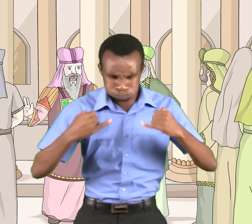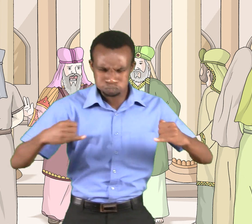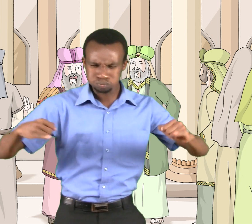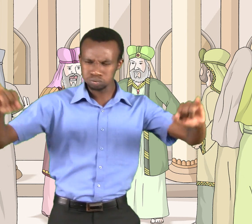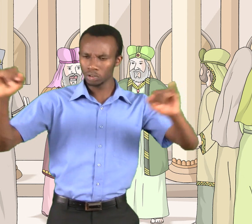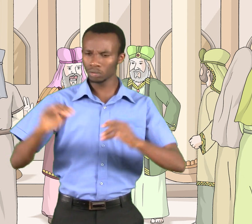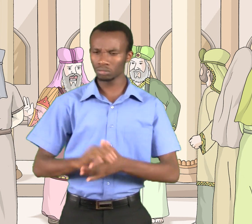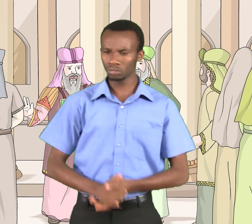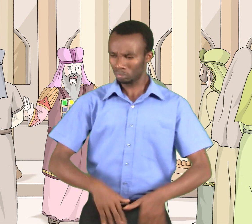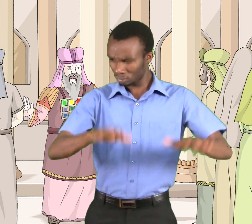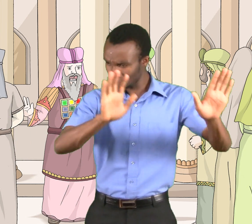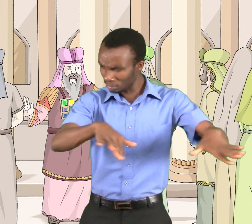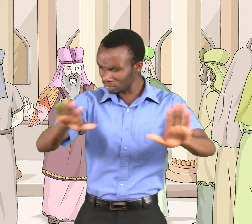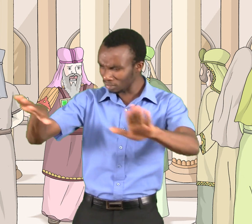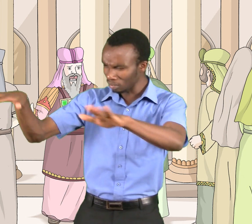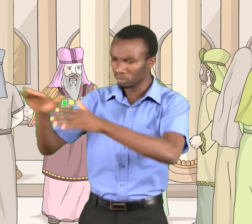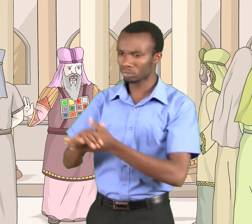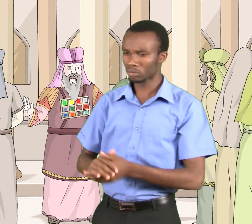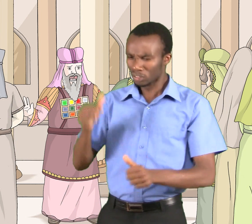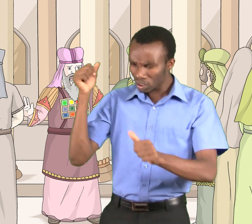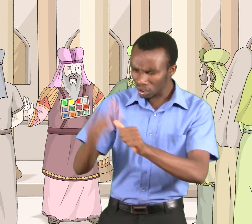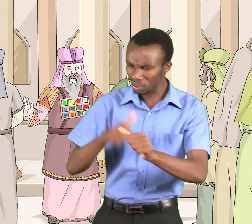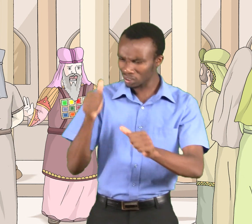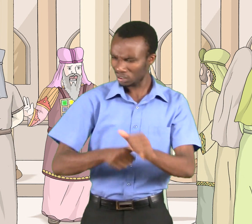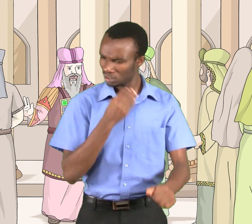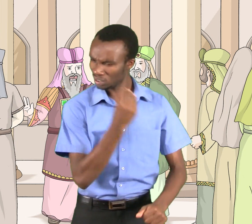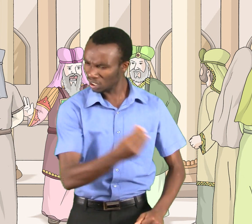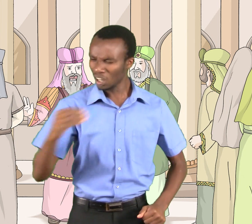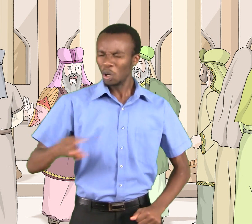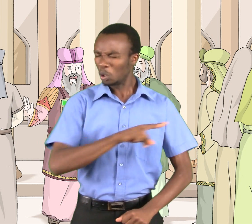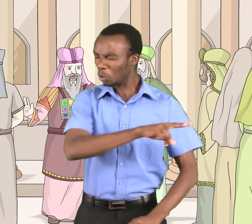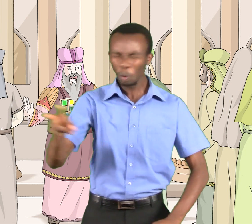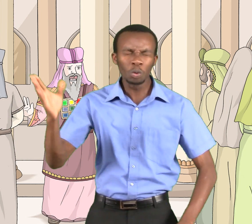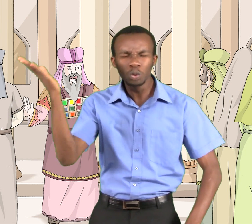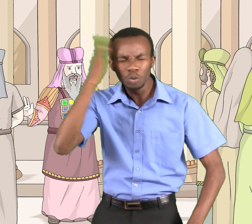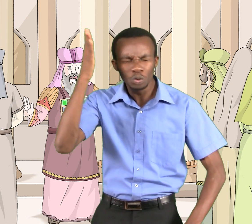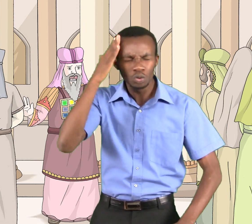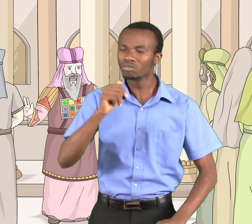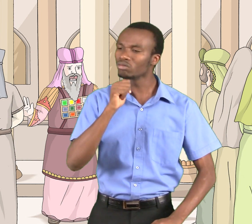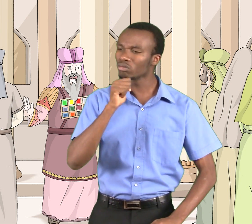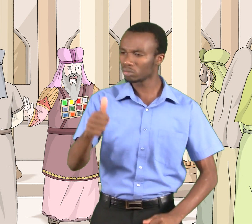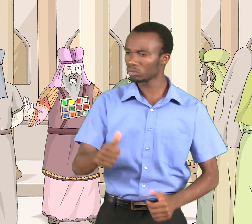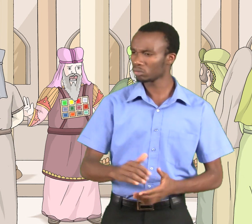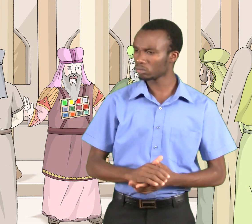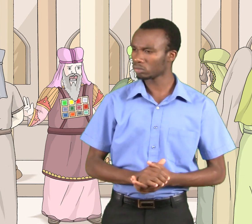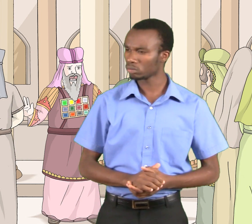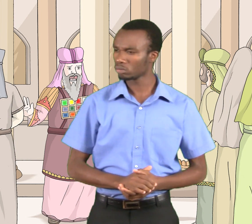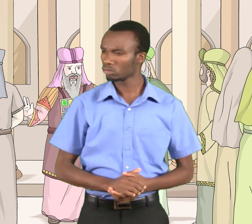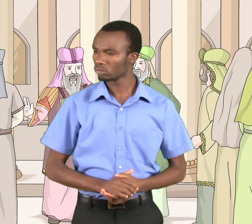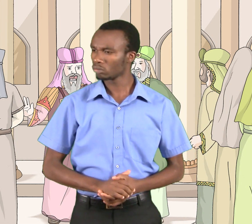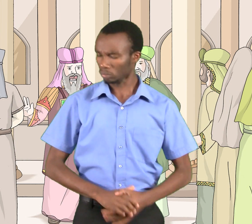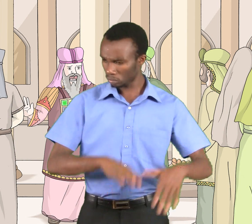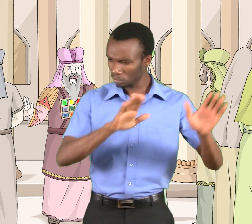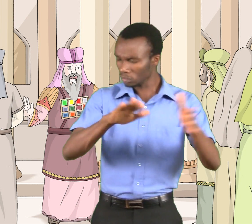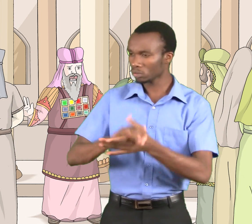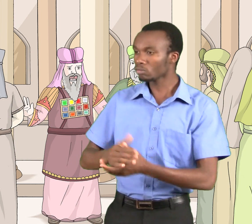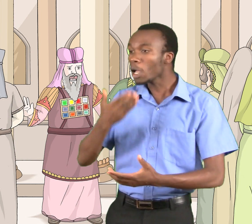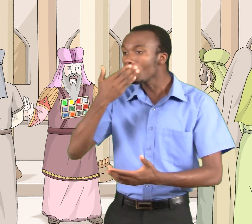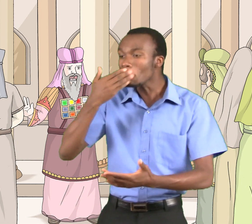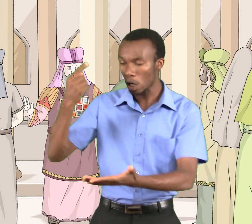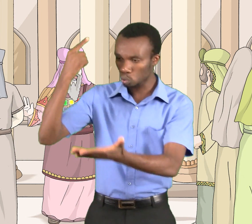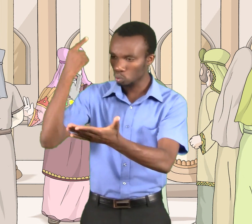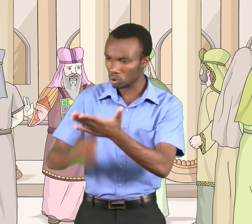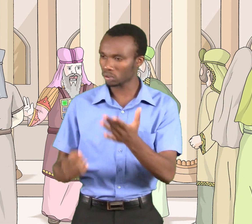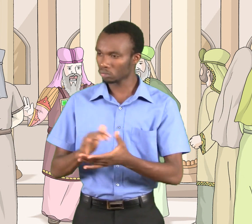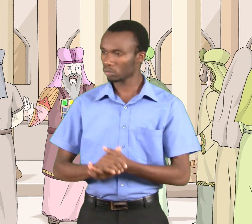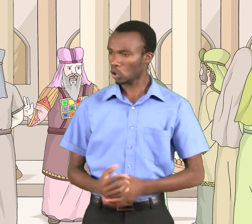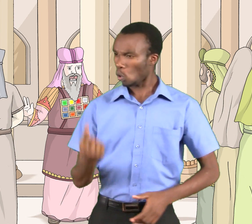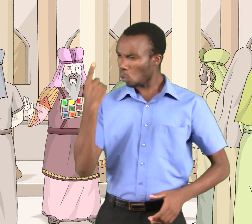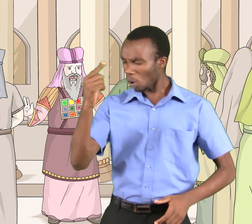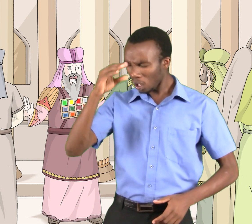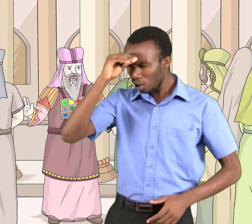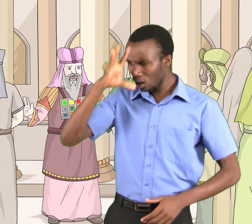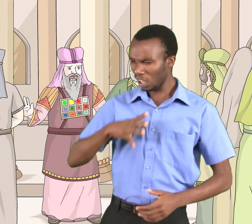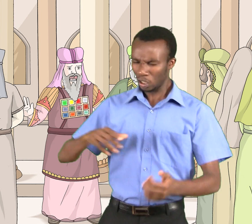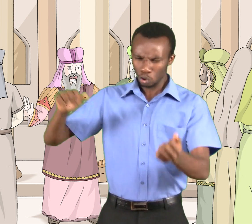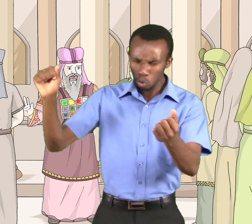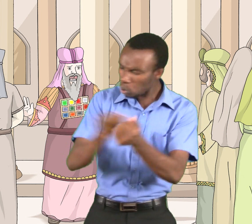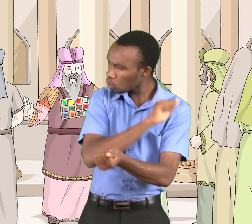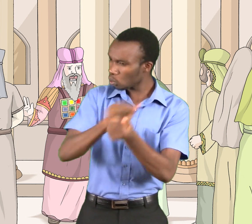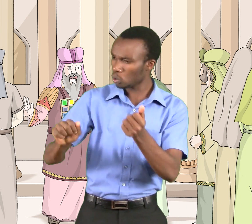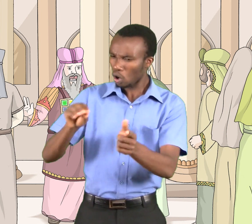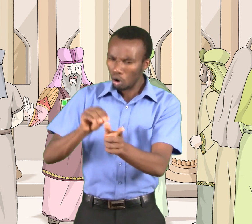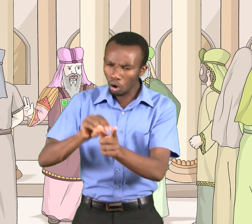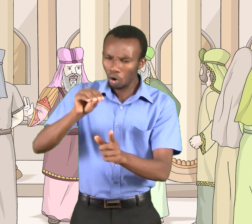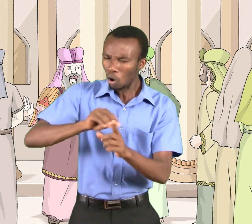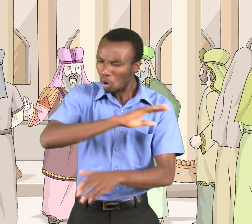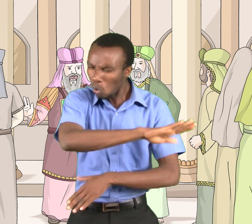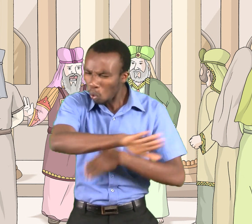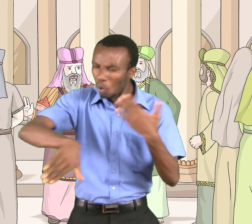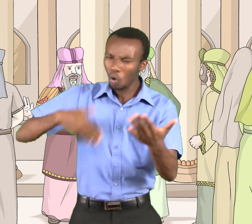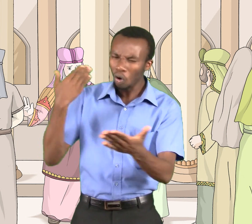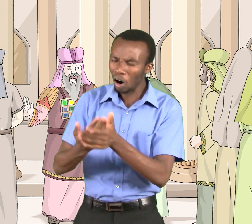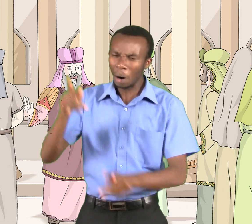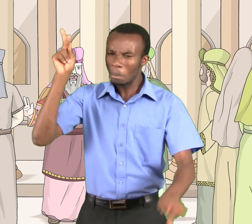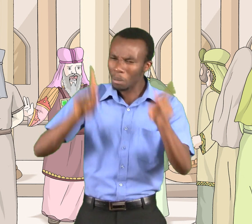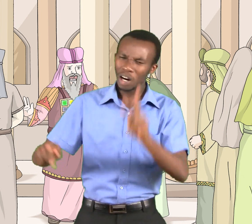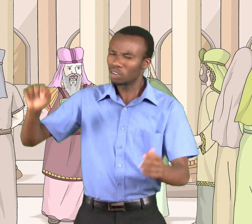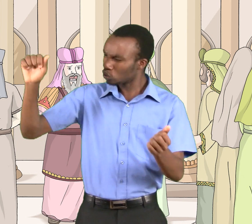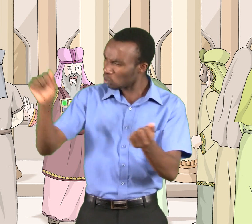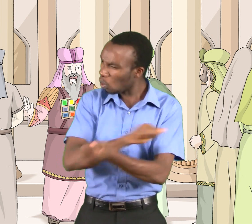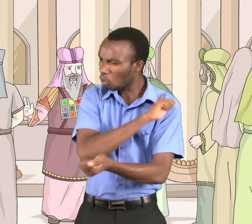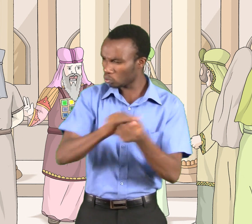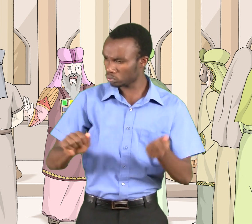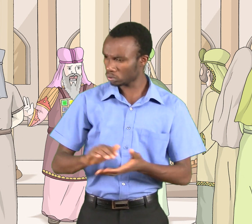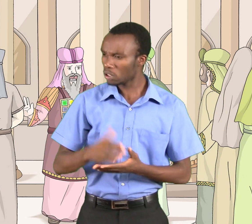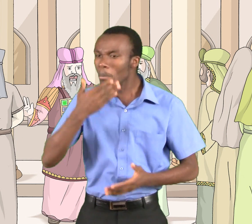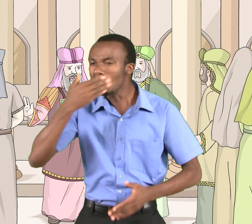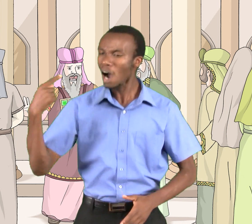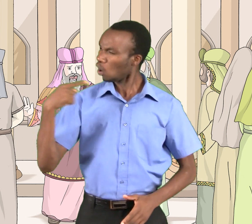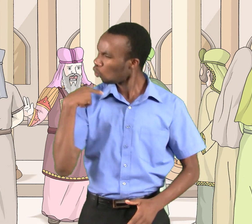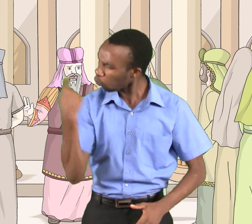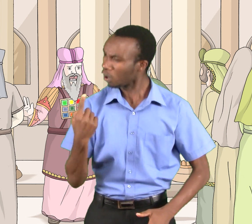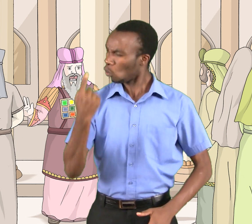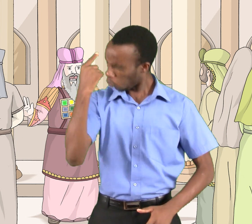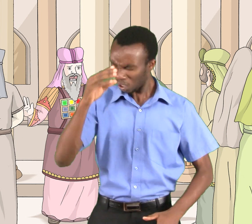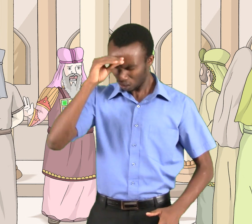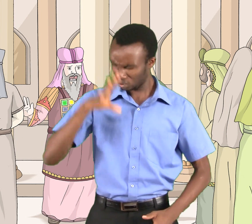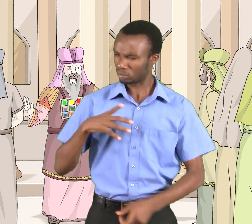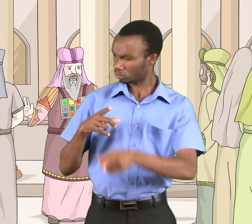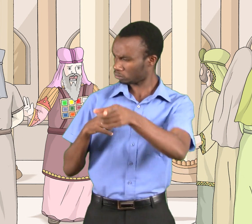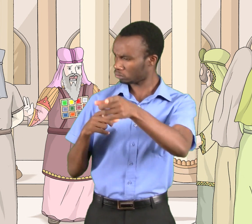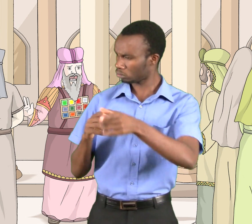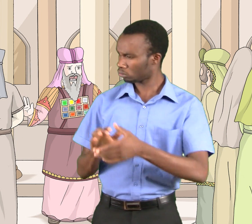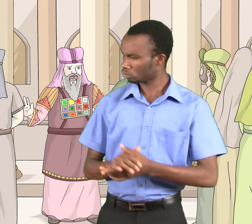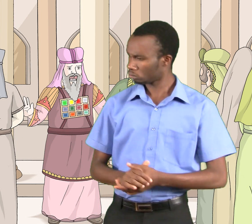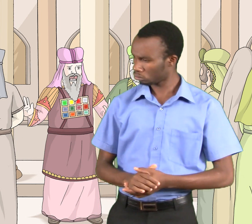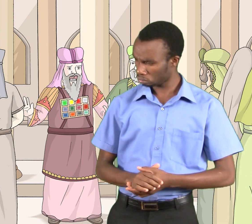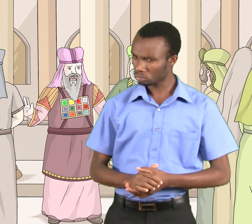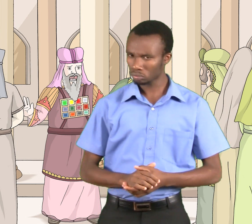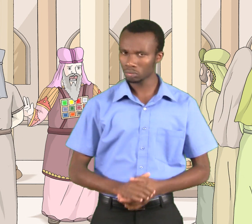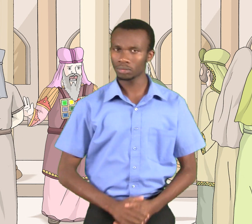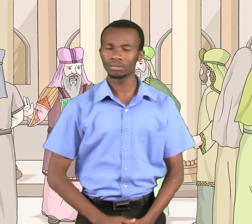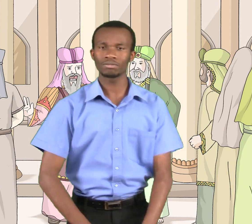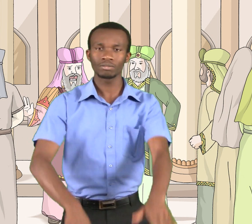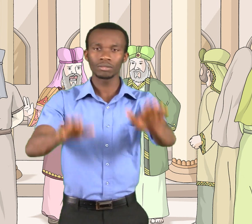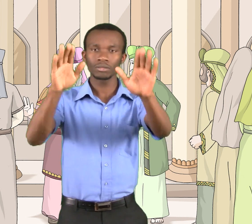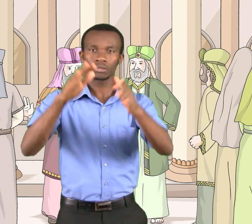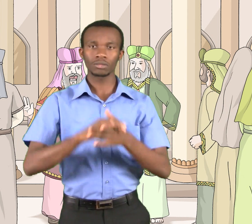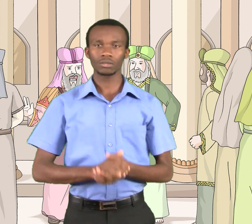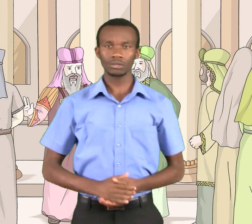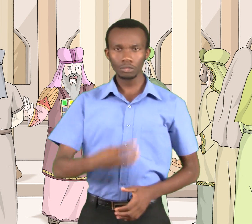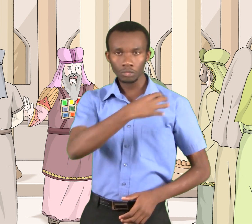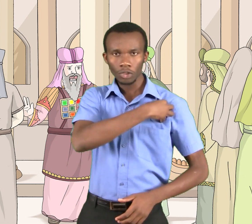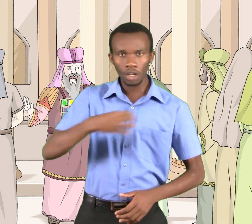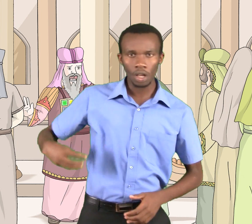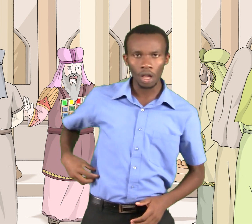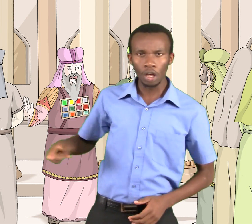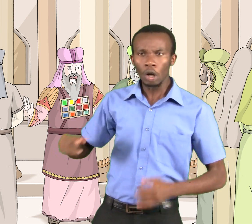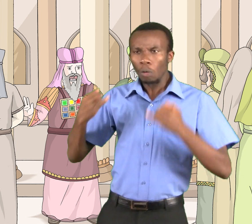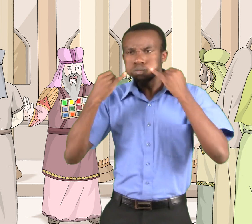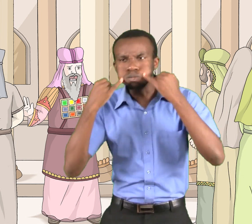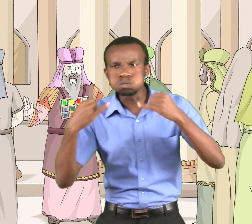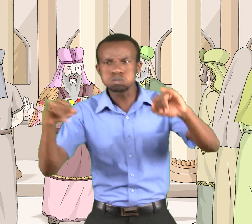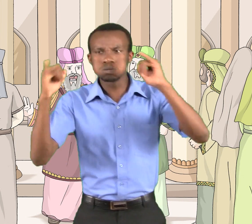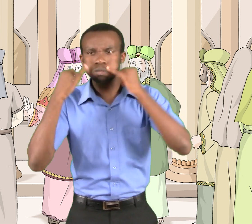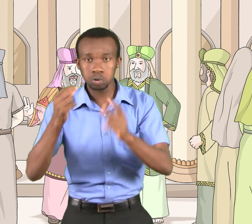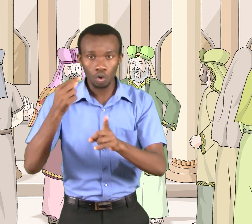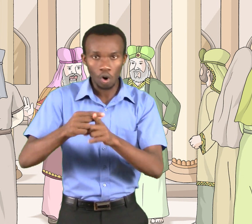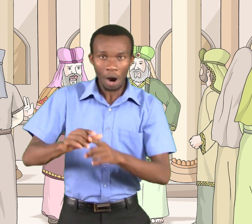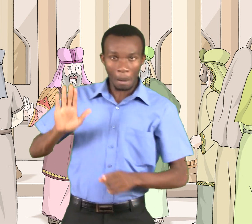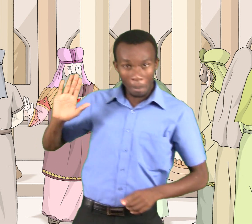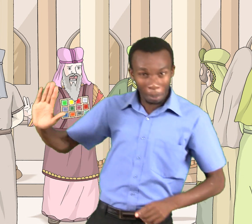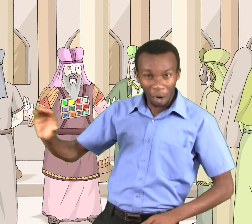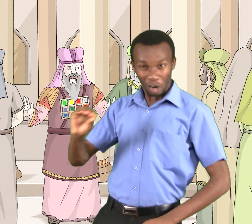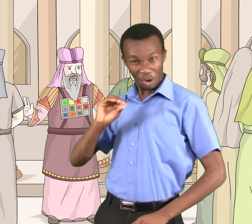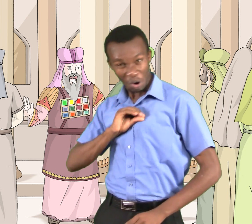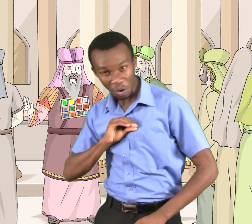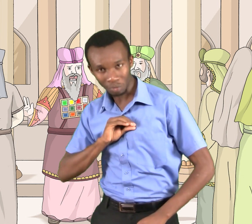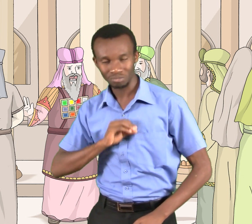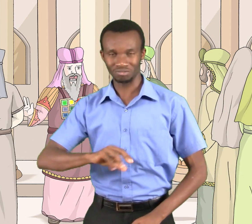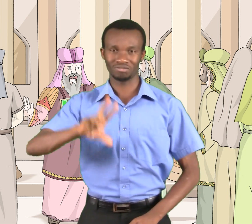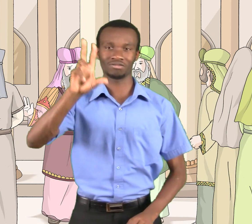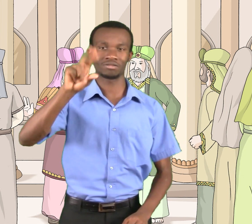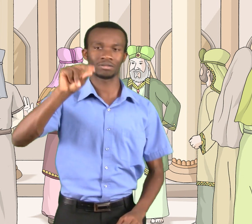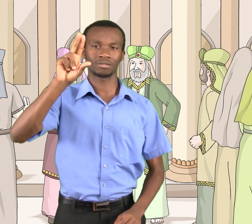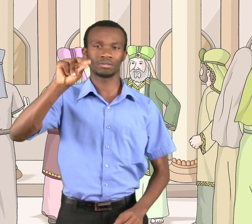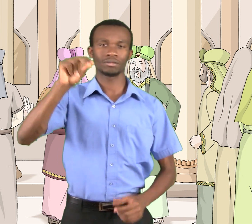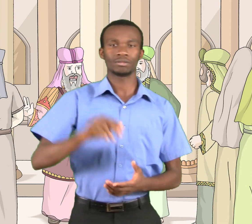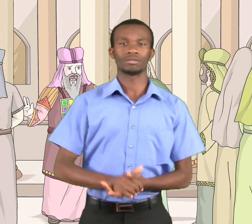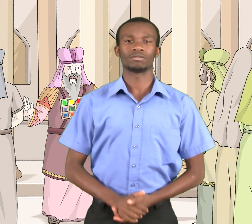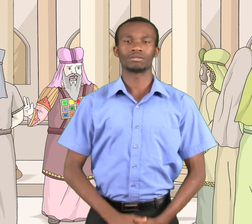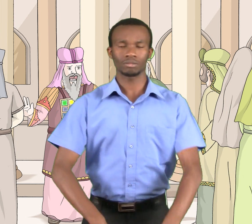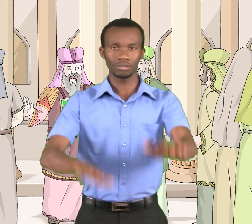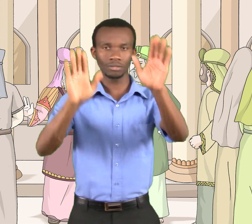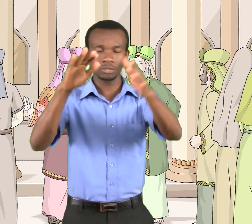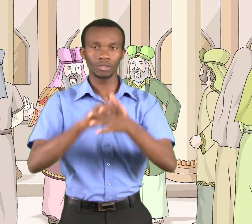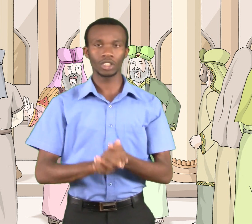You do not realize that it is better for you that one man die for the people than that the whole nation perish.”